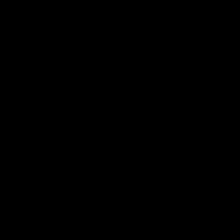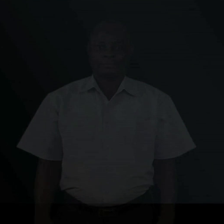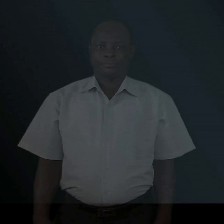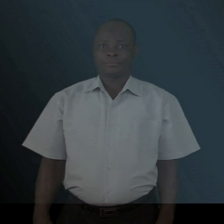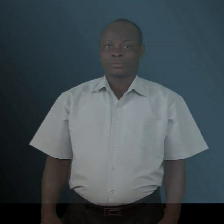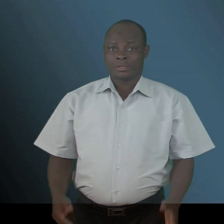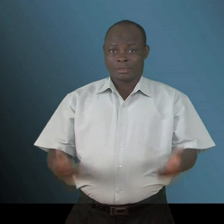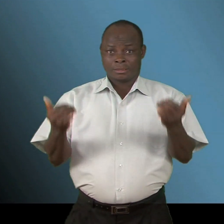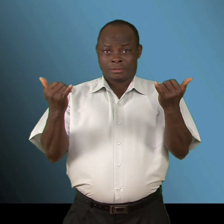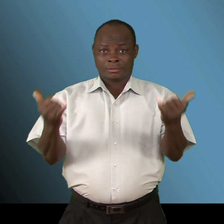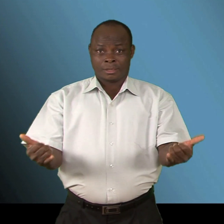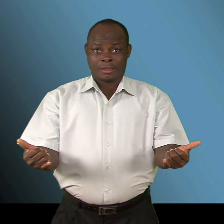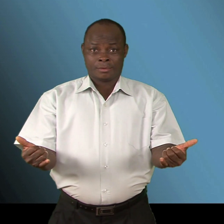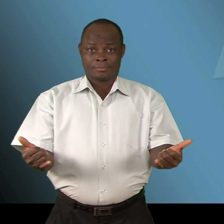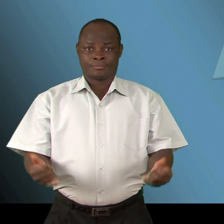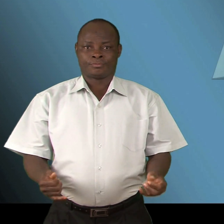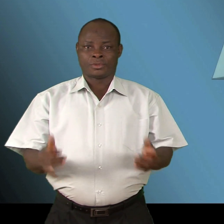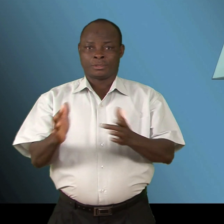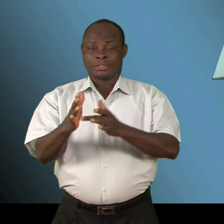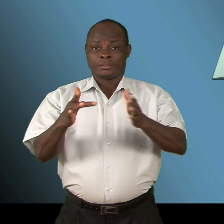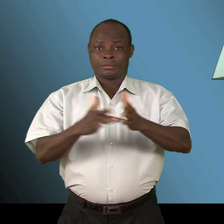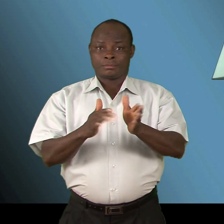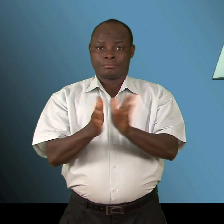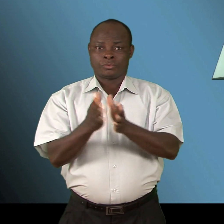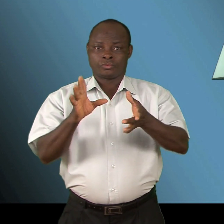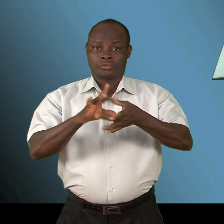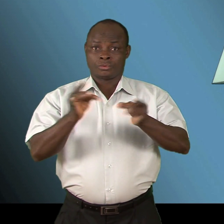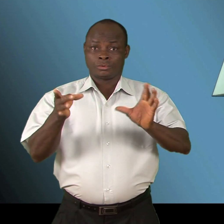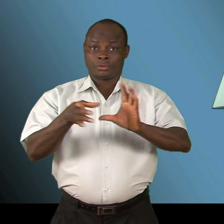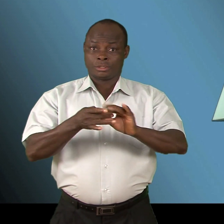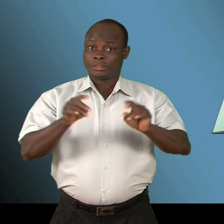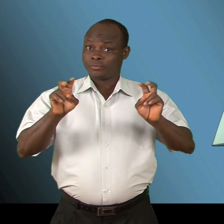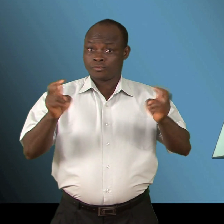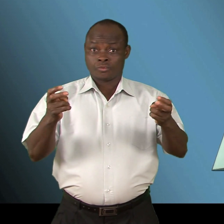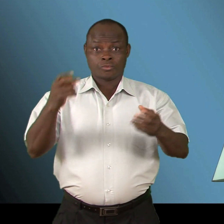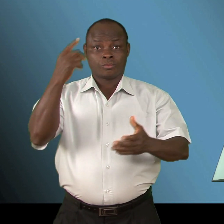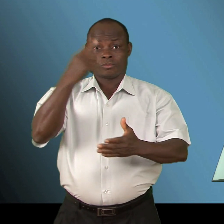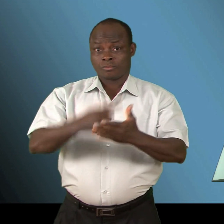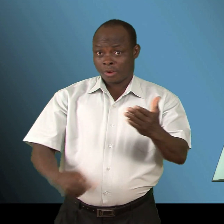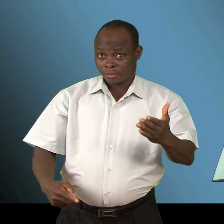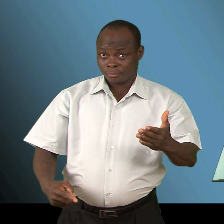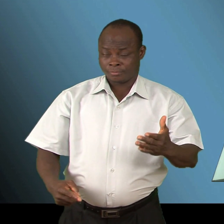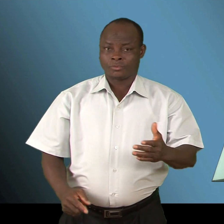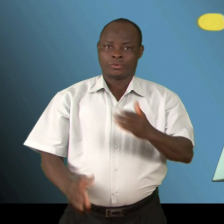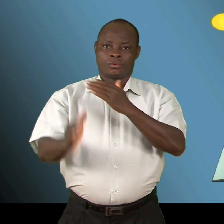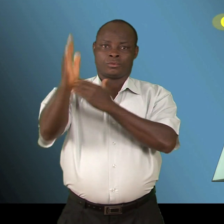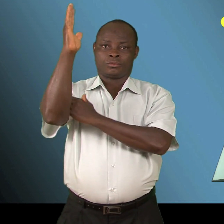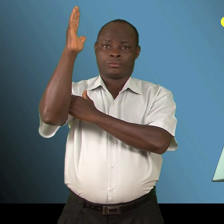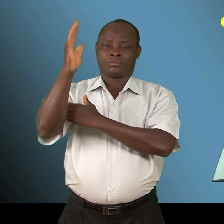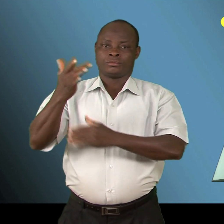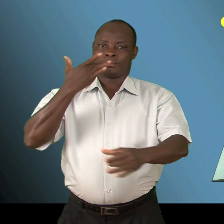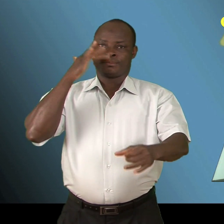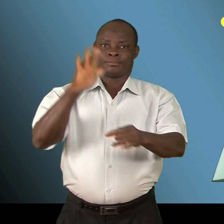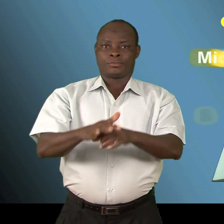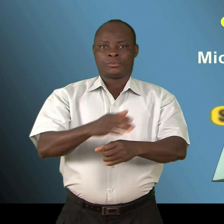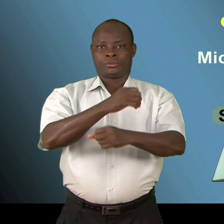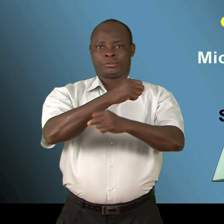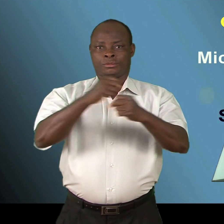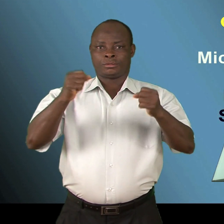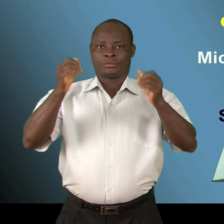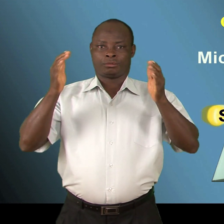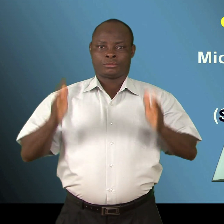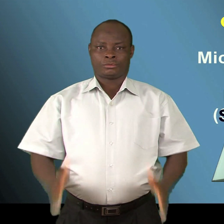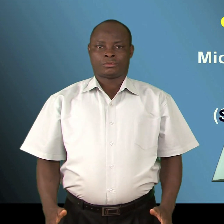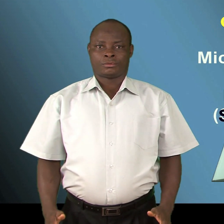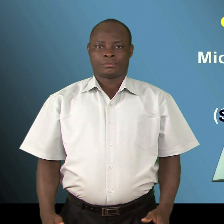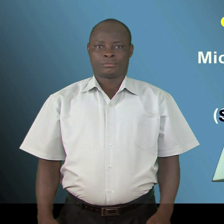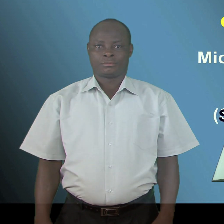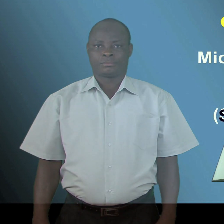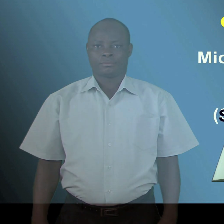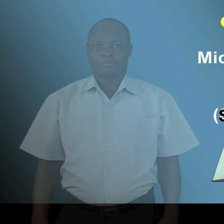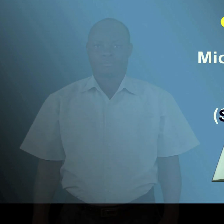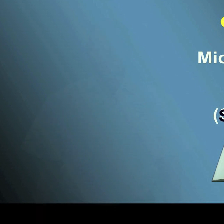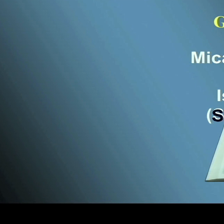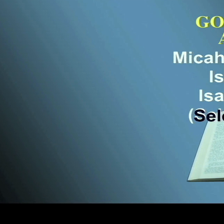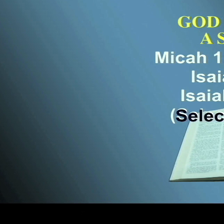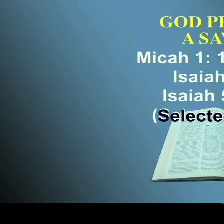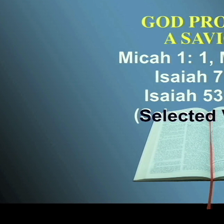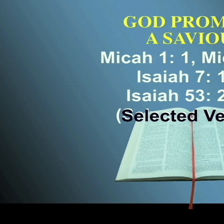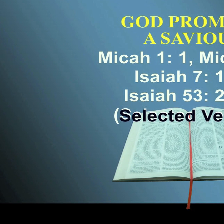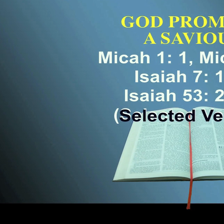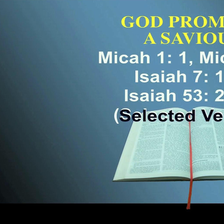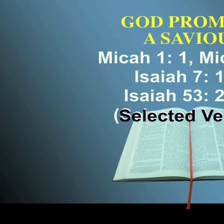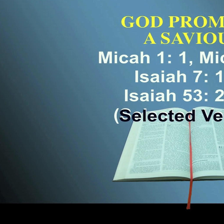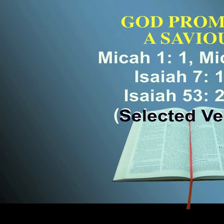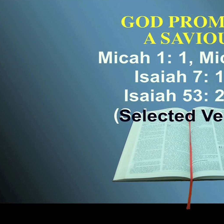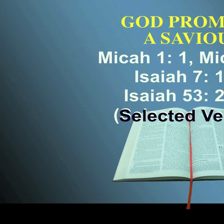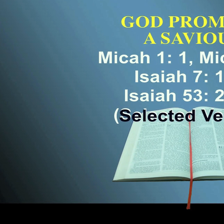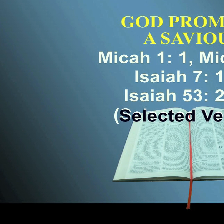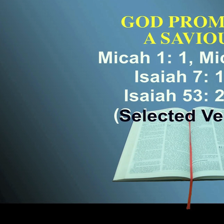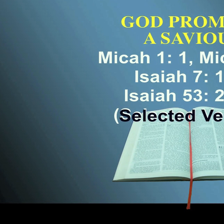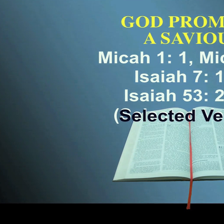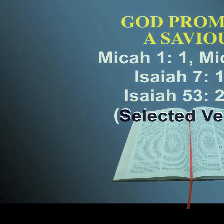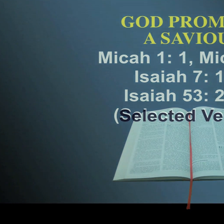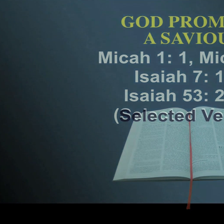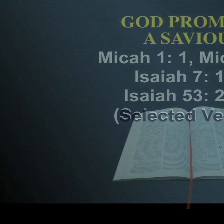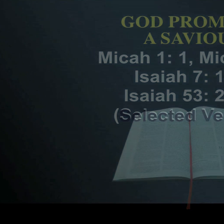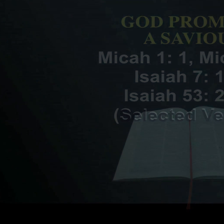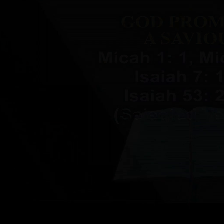God promises a saviour